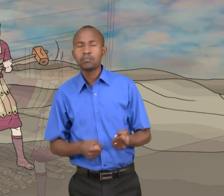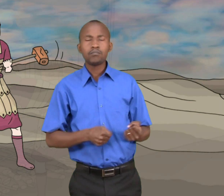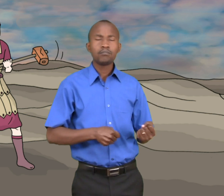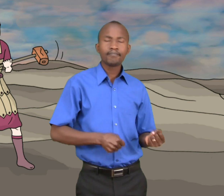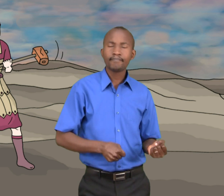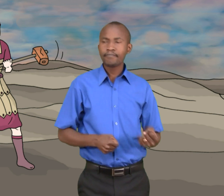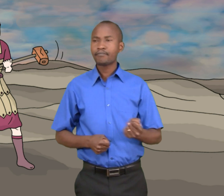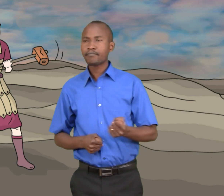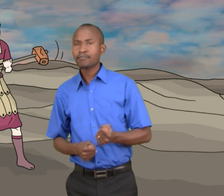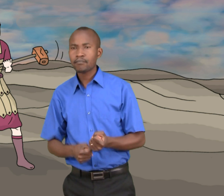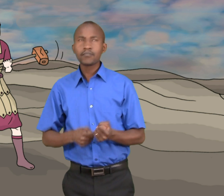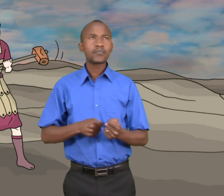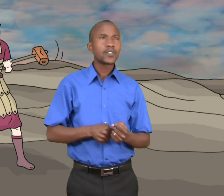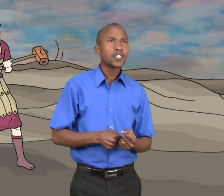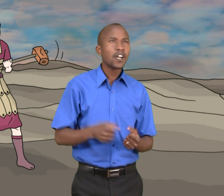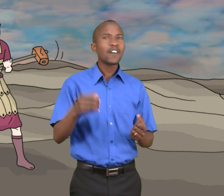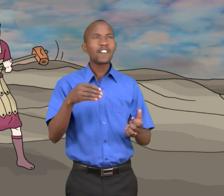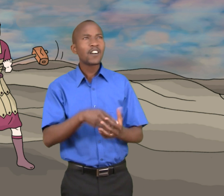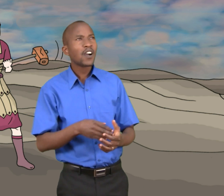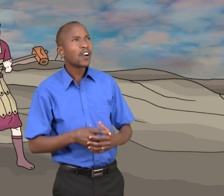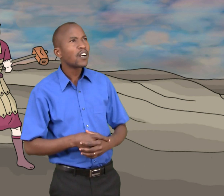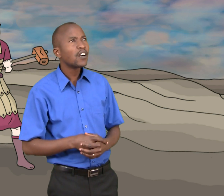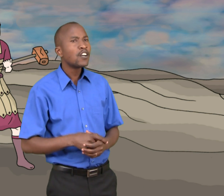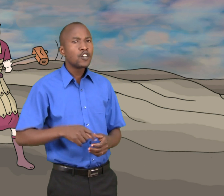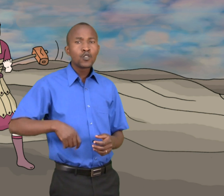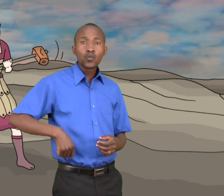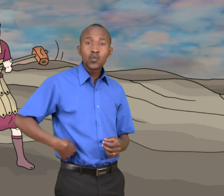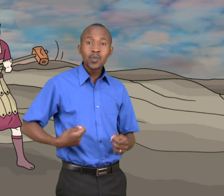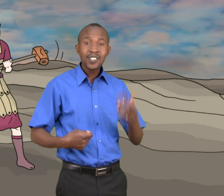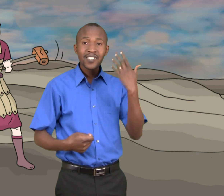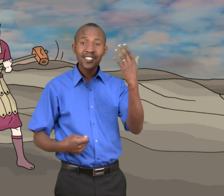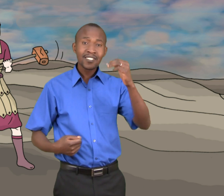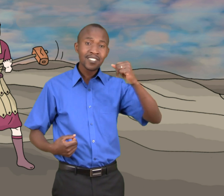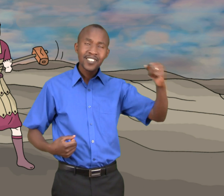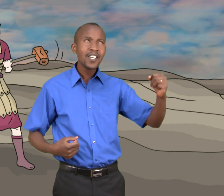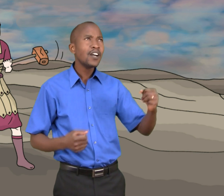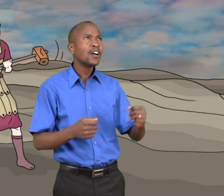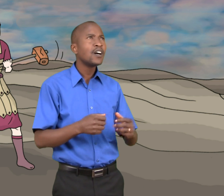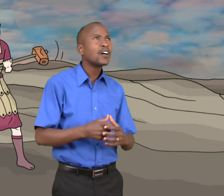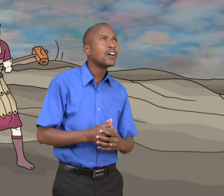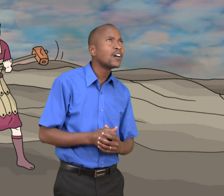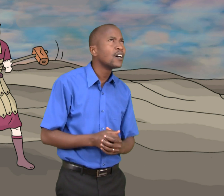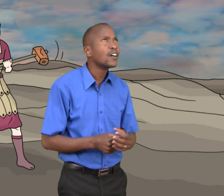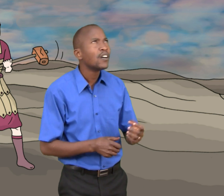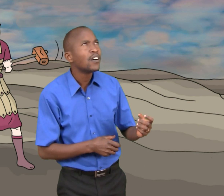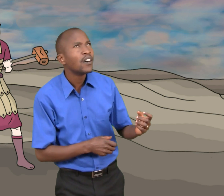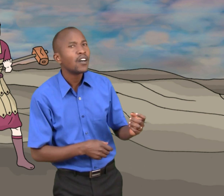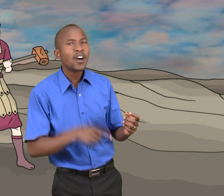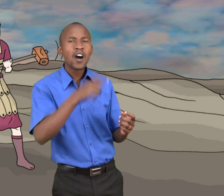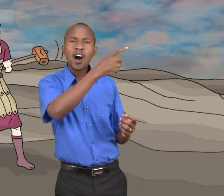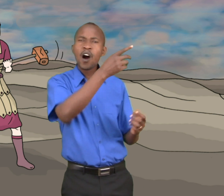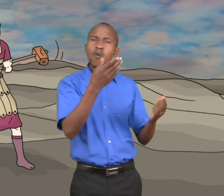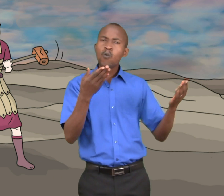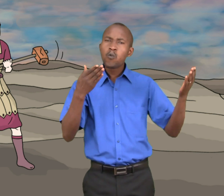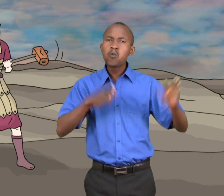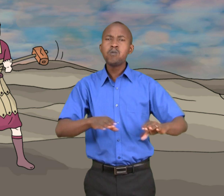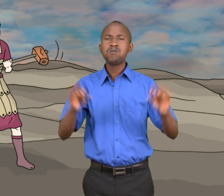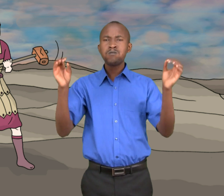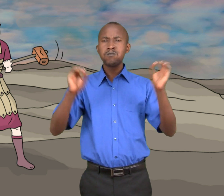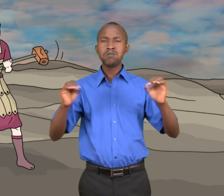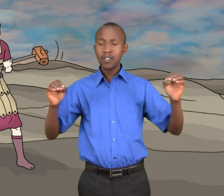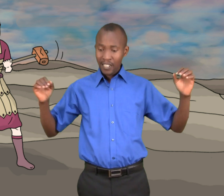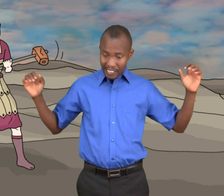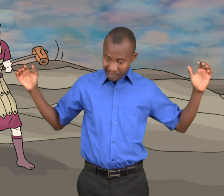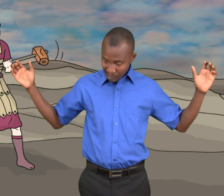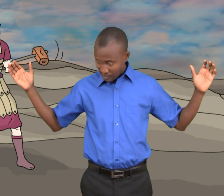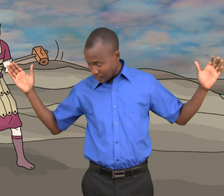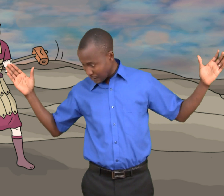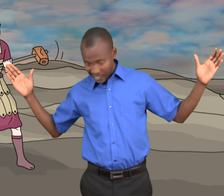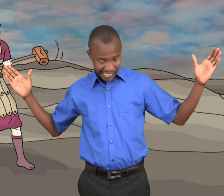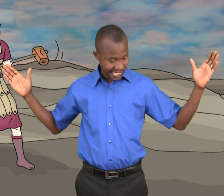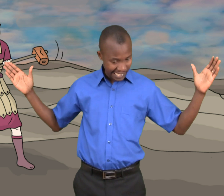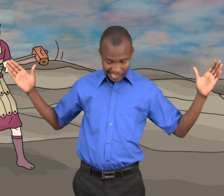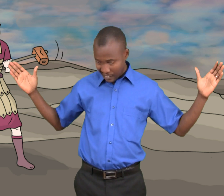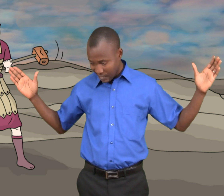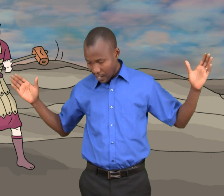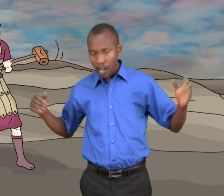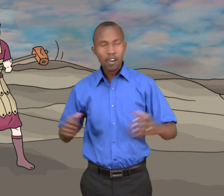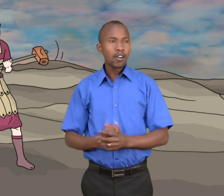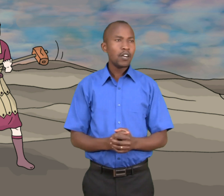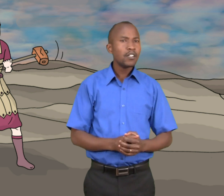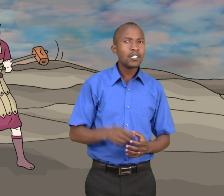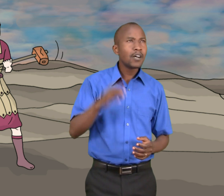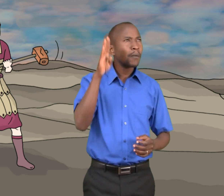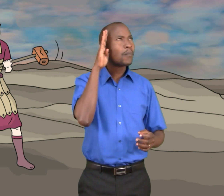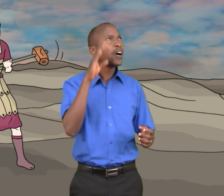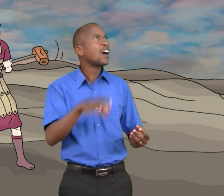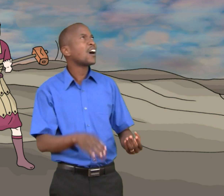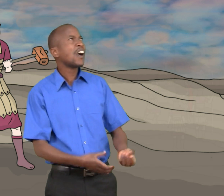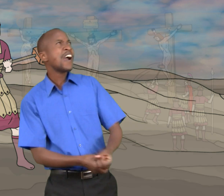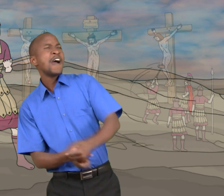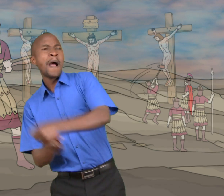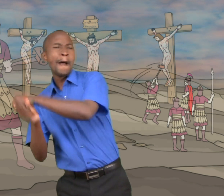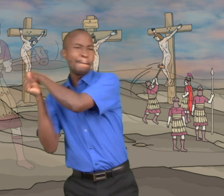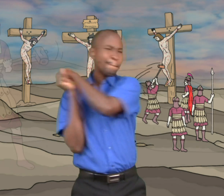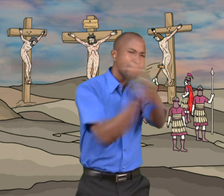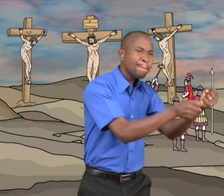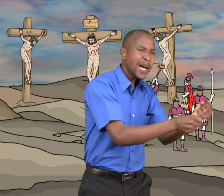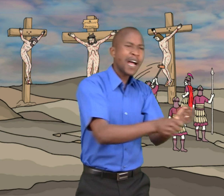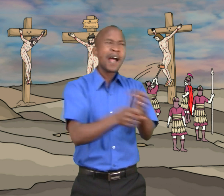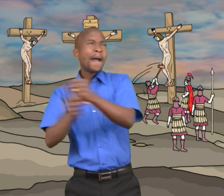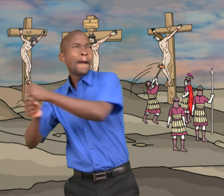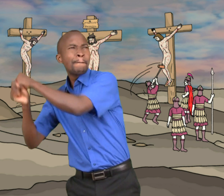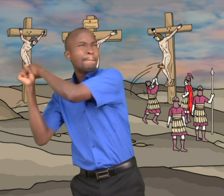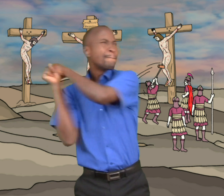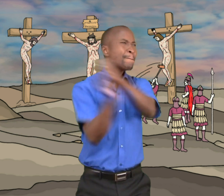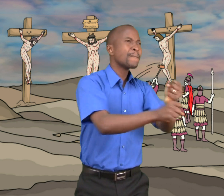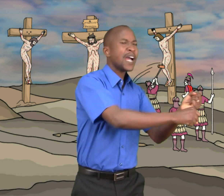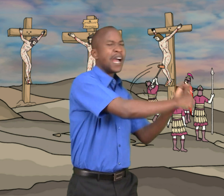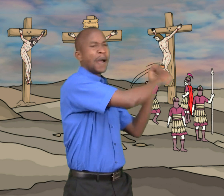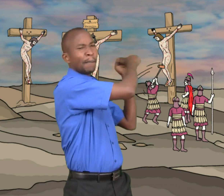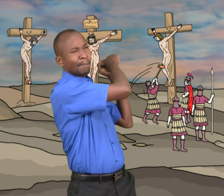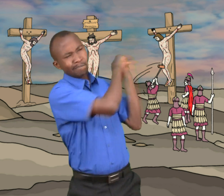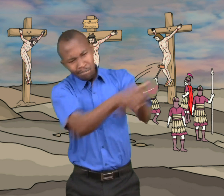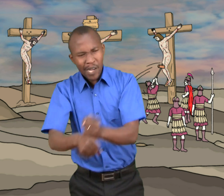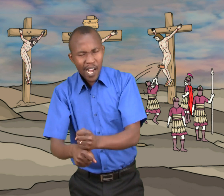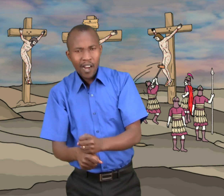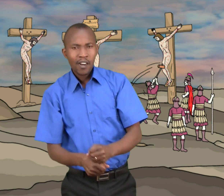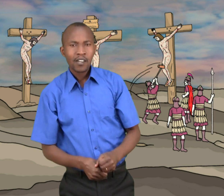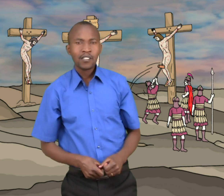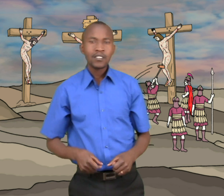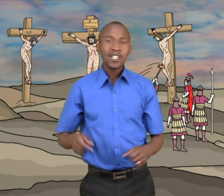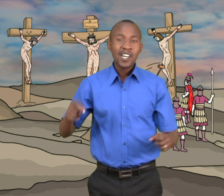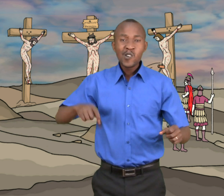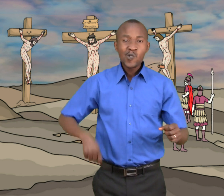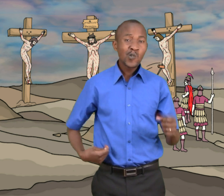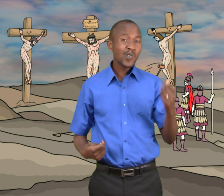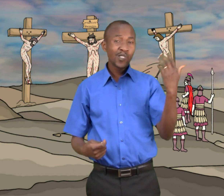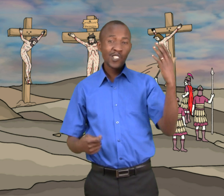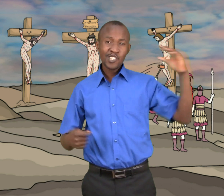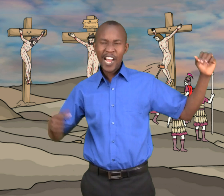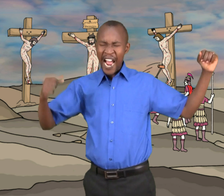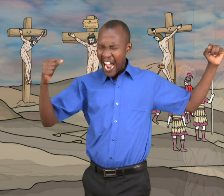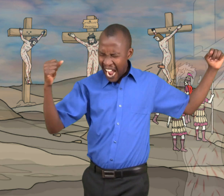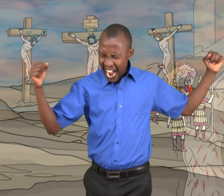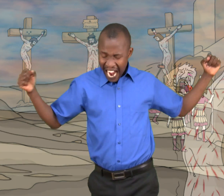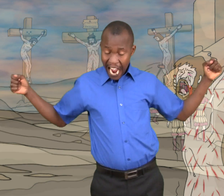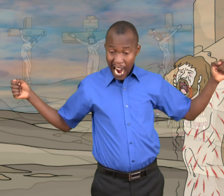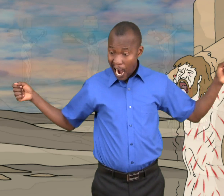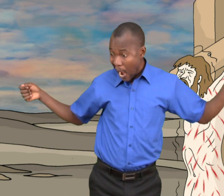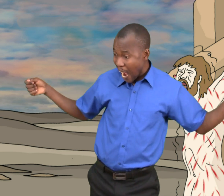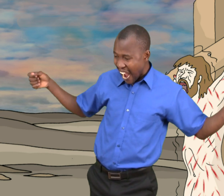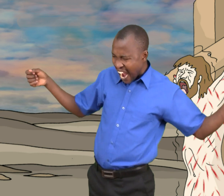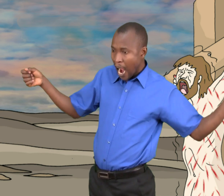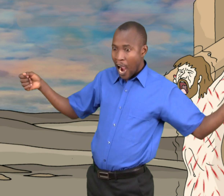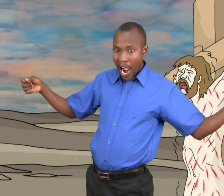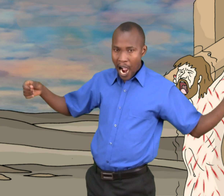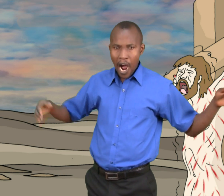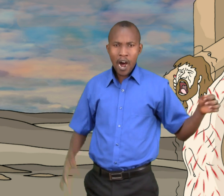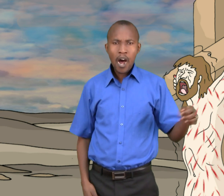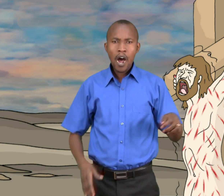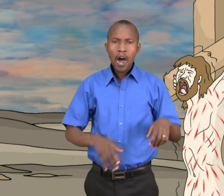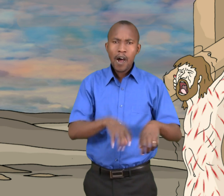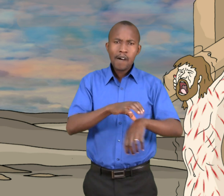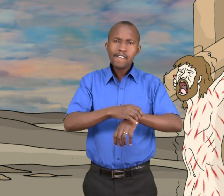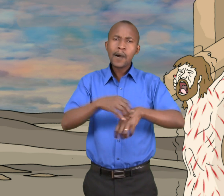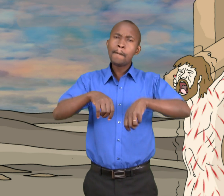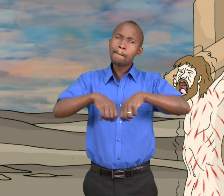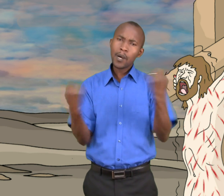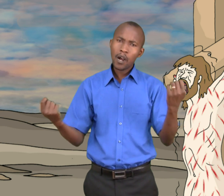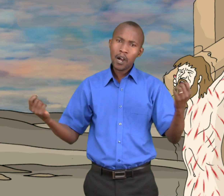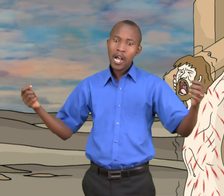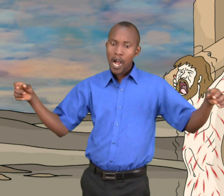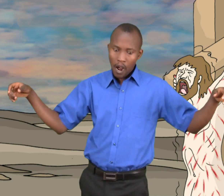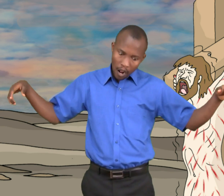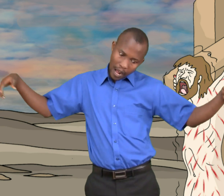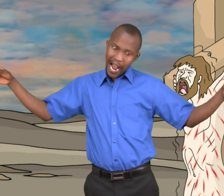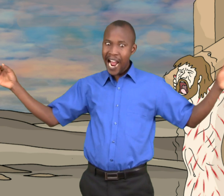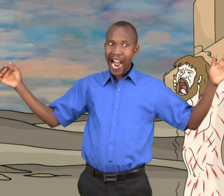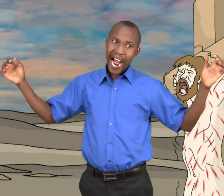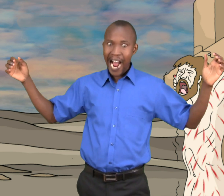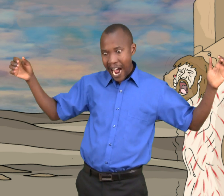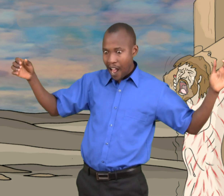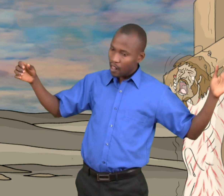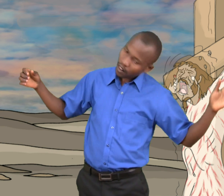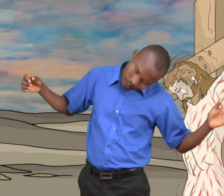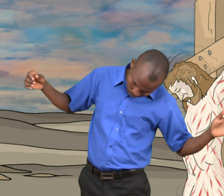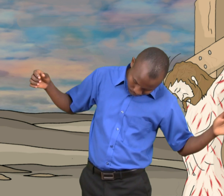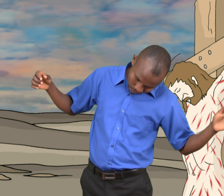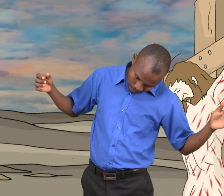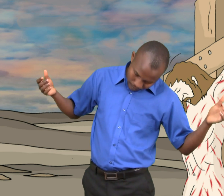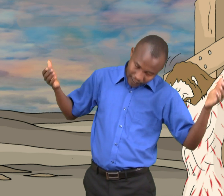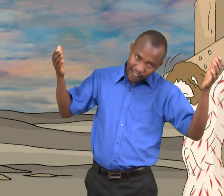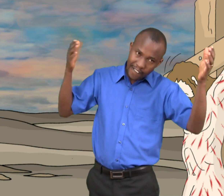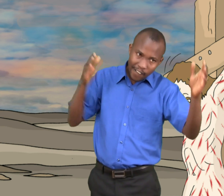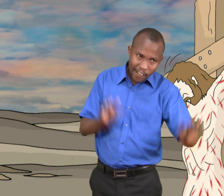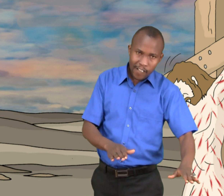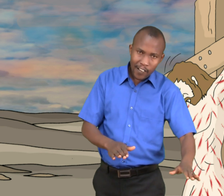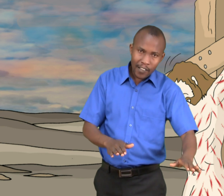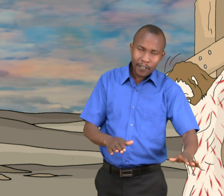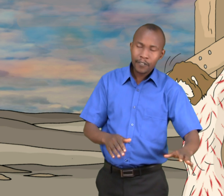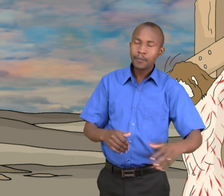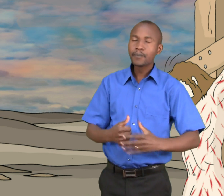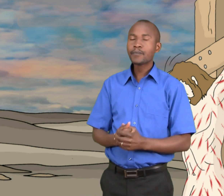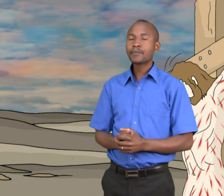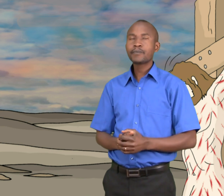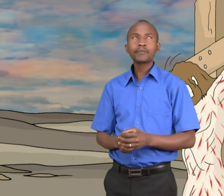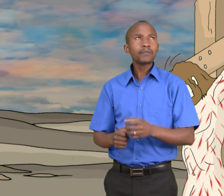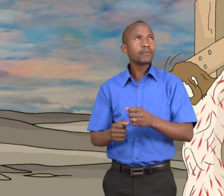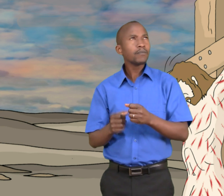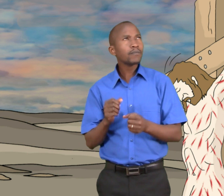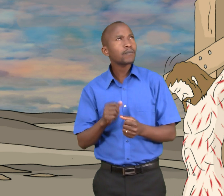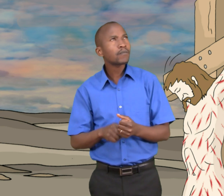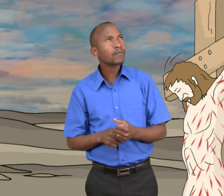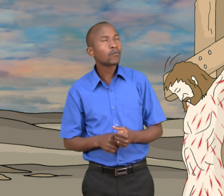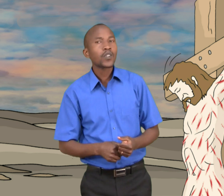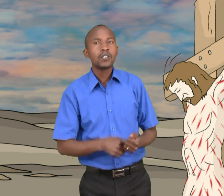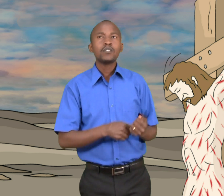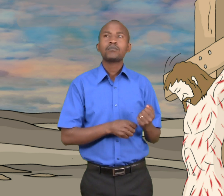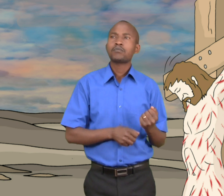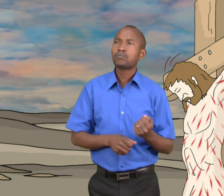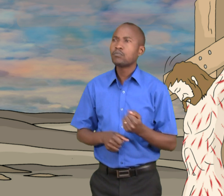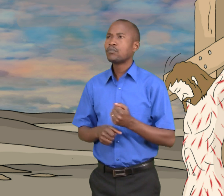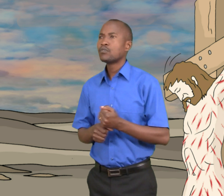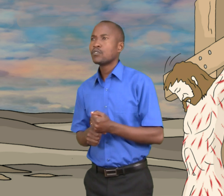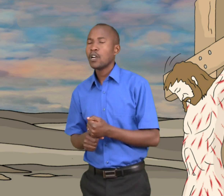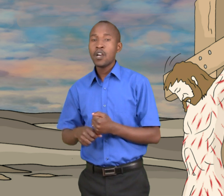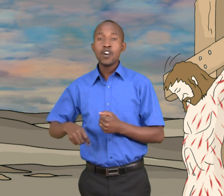“Are You not the Christ?” he said. “Save Yourself and us!” But the other one rebuked him, saying, “Do you not even fear God, since you are under the same judgment? We are punished justly, for we are receiving what our actions deserve. But this man has done nothing wrong.”